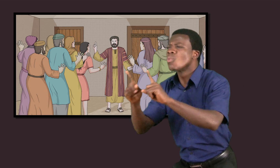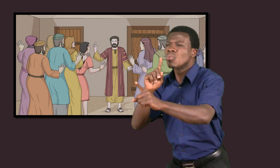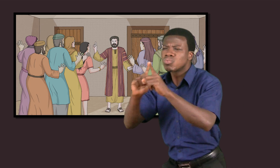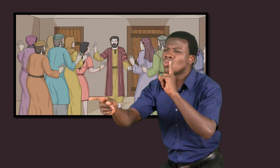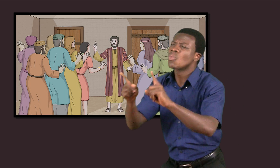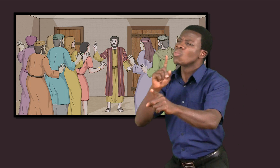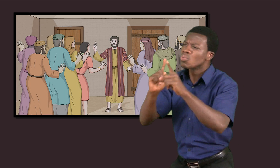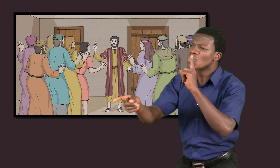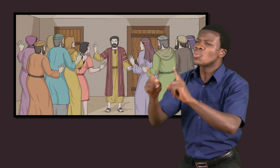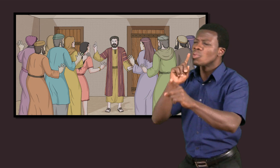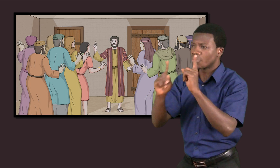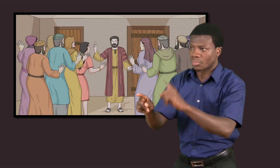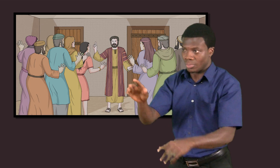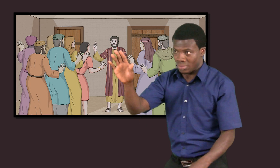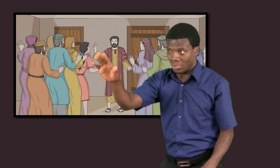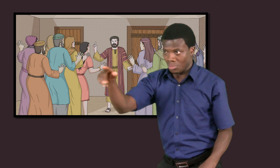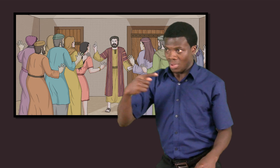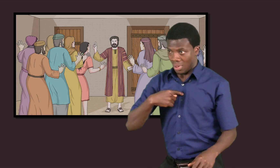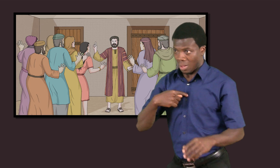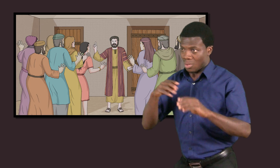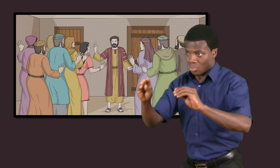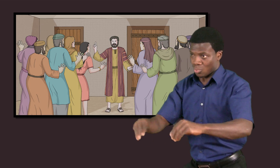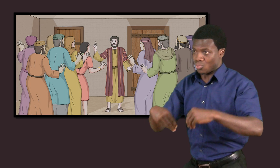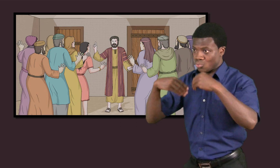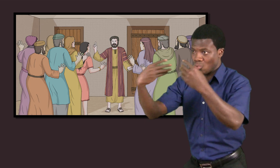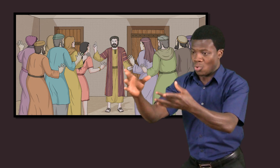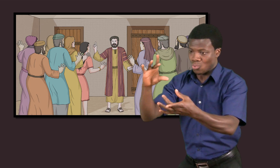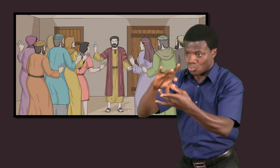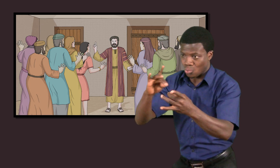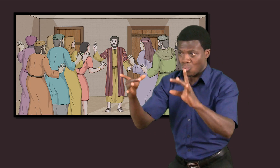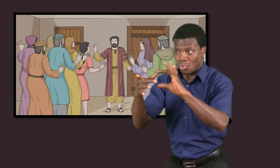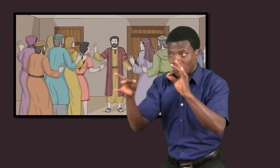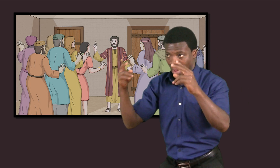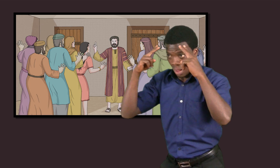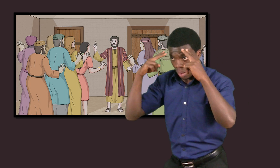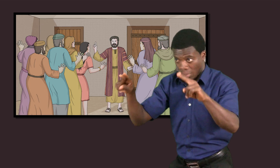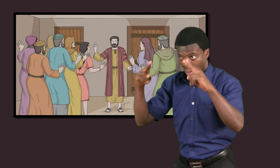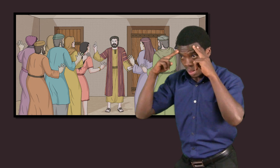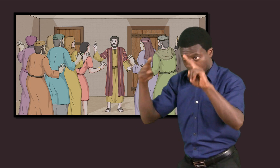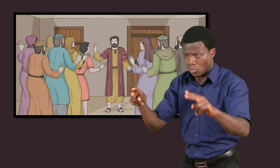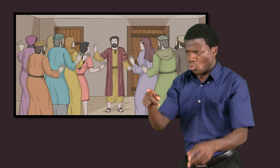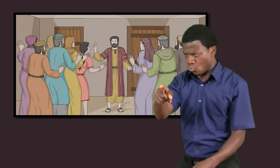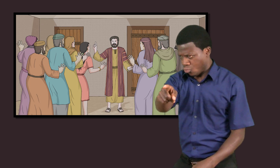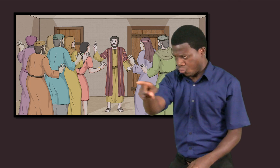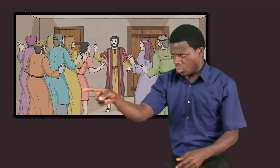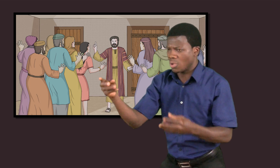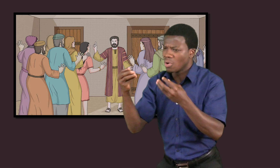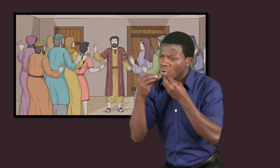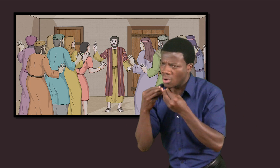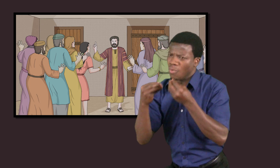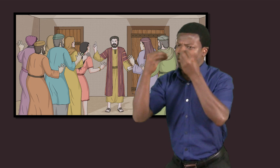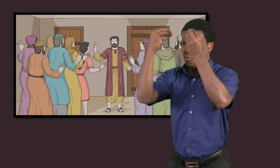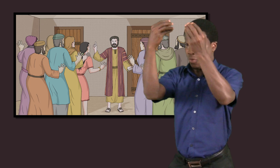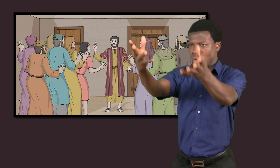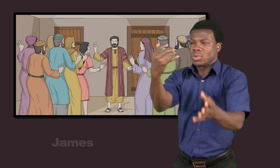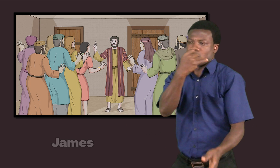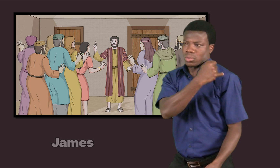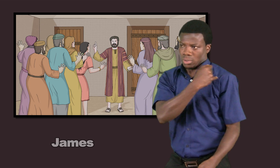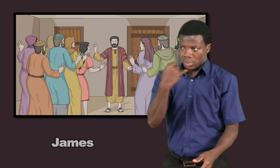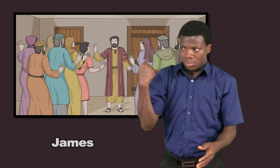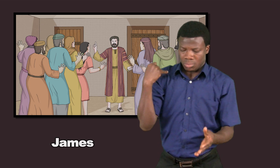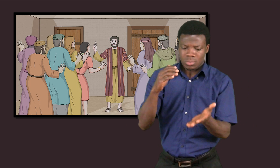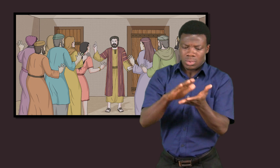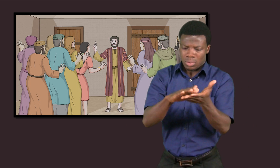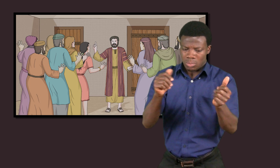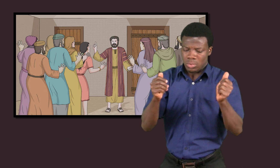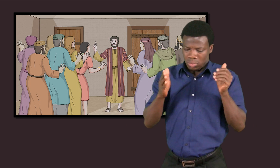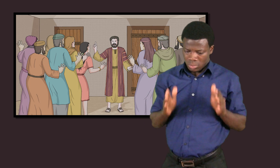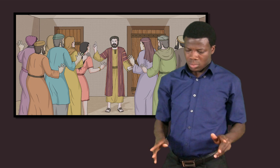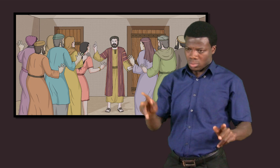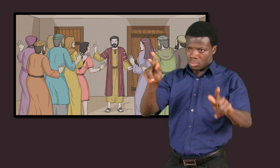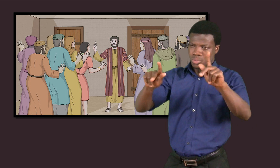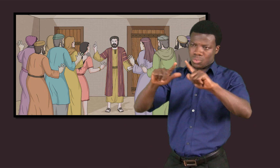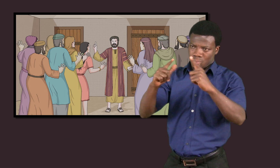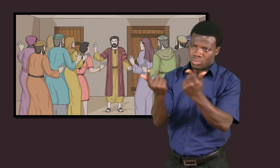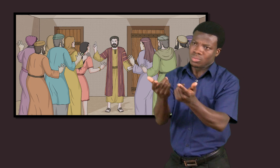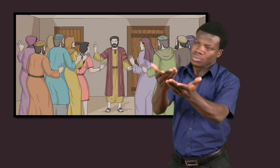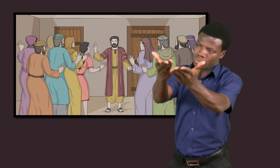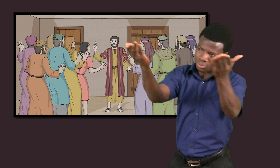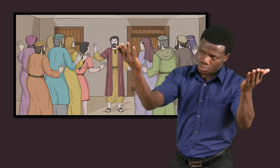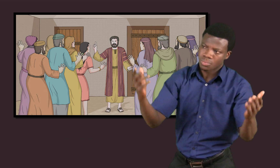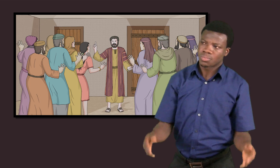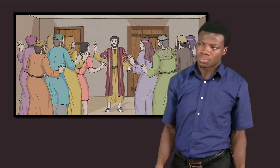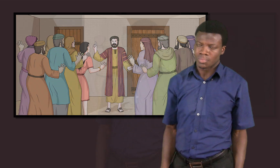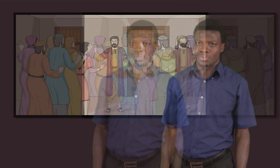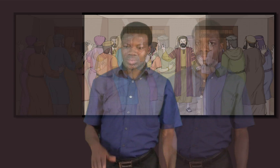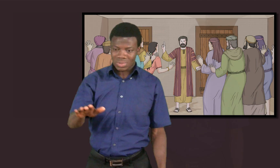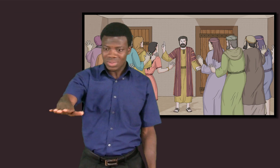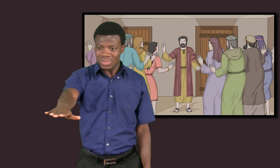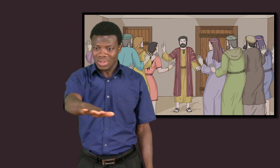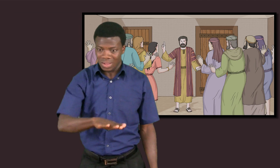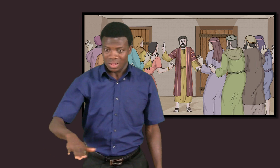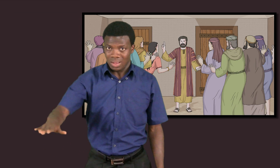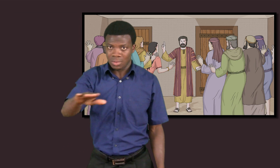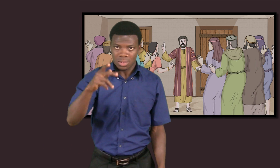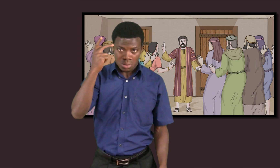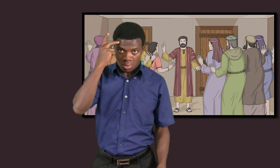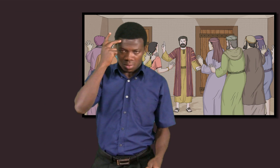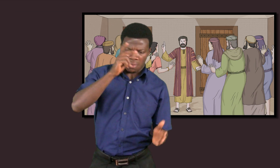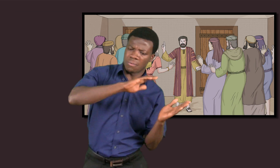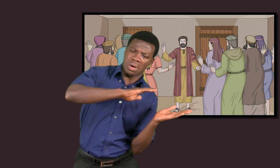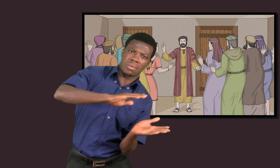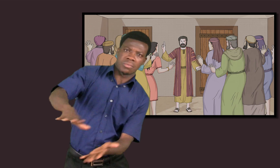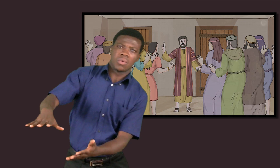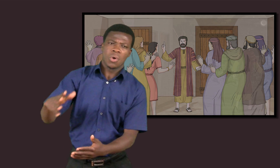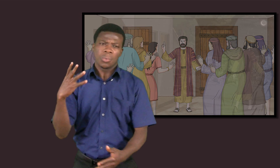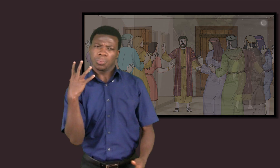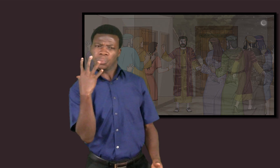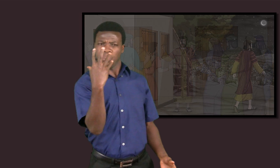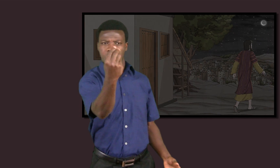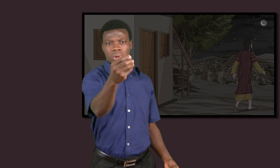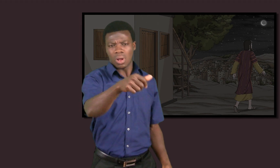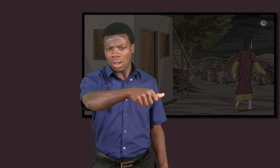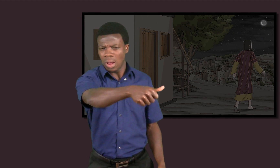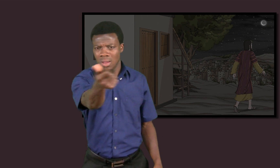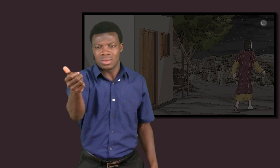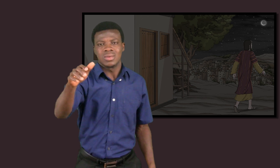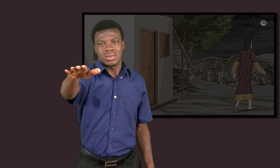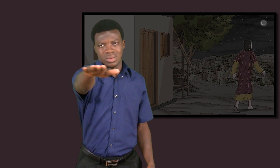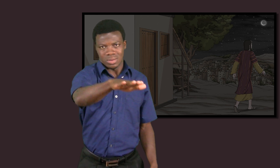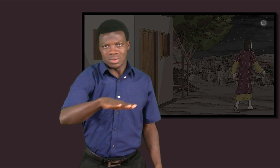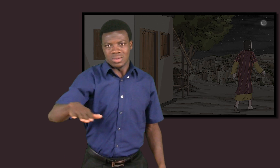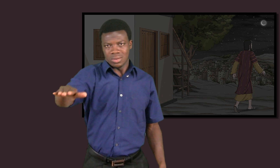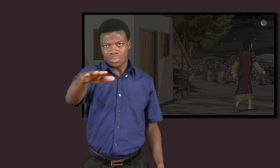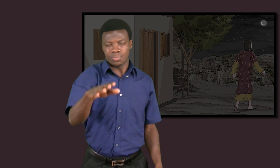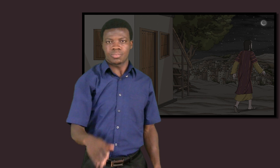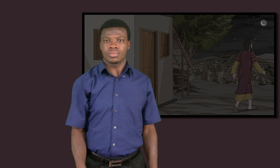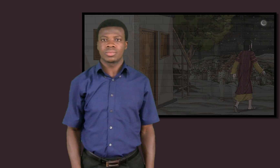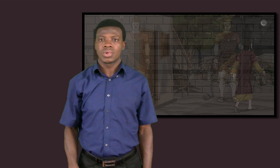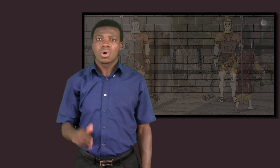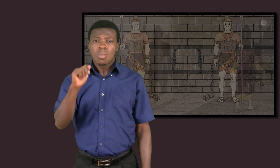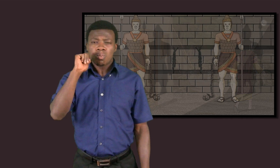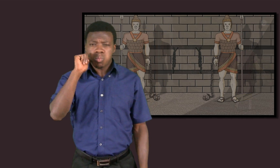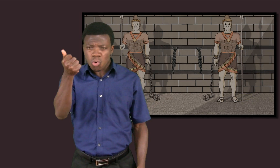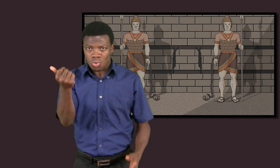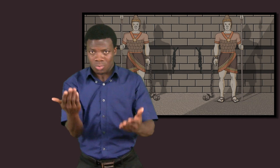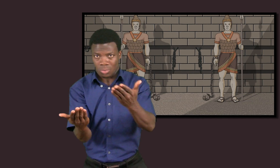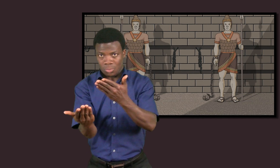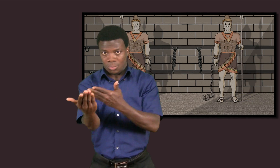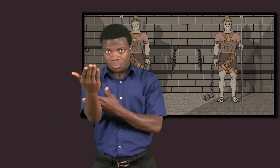“Send word to James and to the brothers,” he said, and he left for another place.